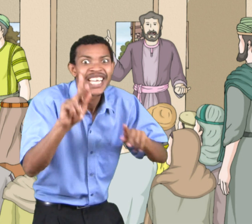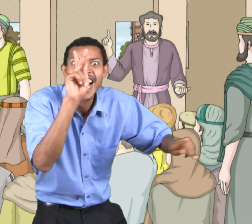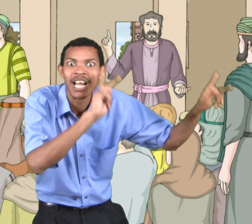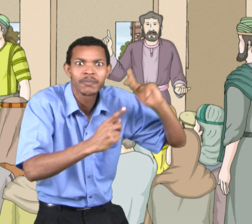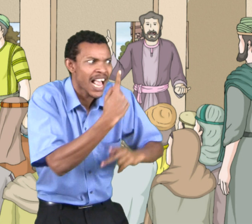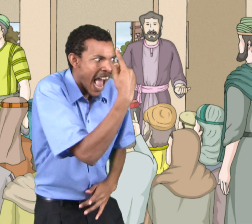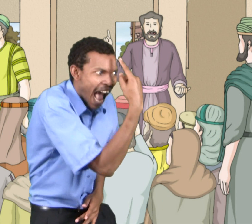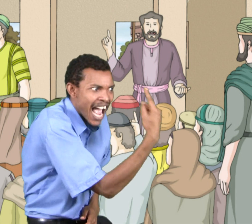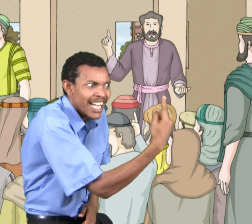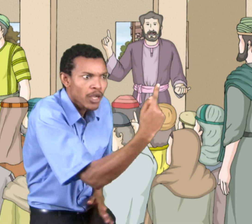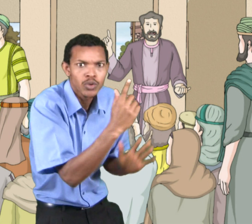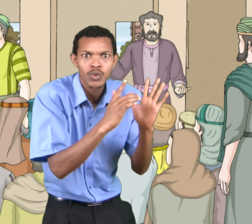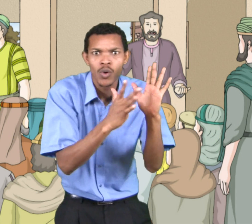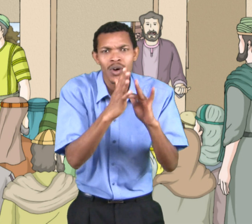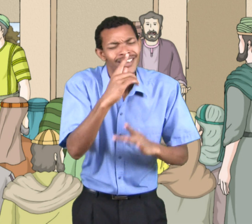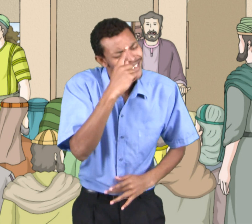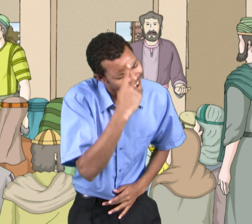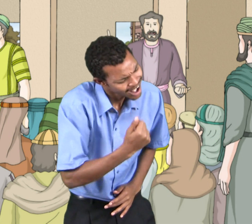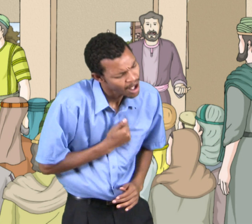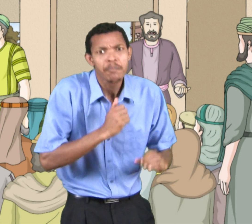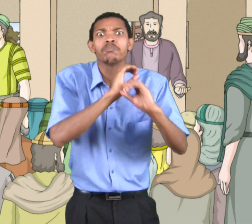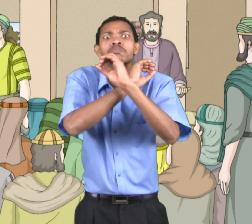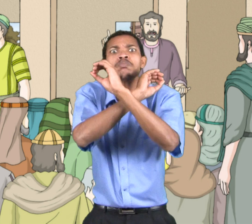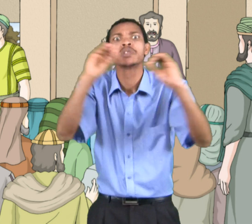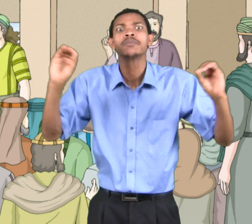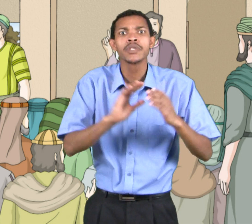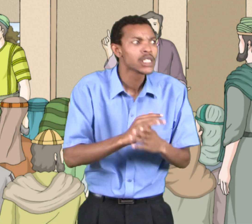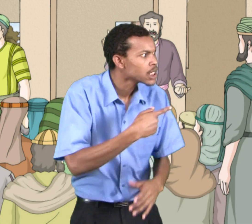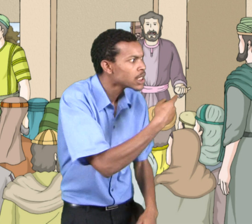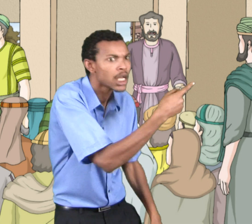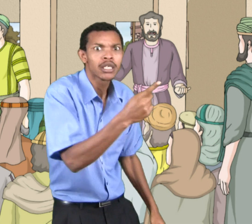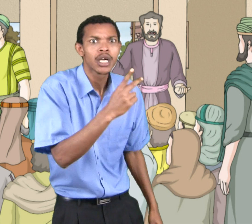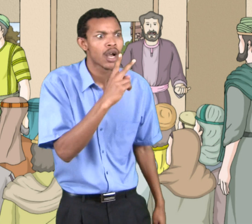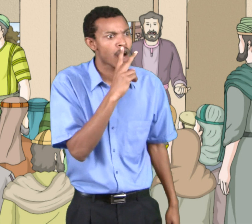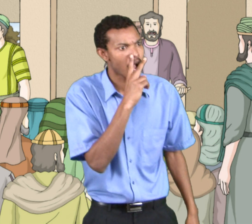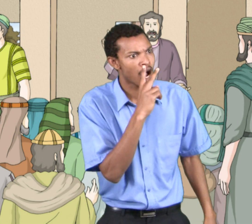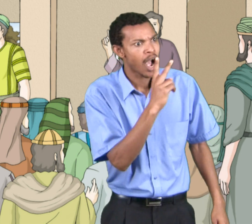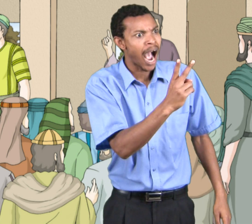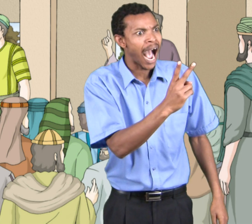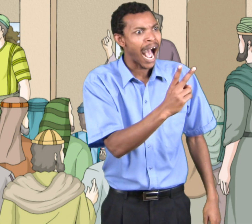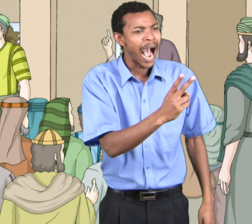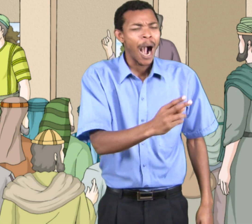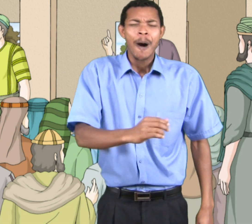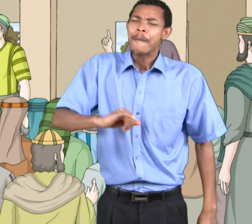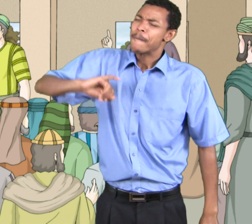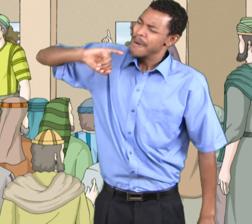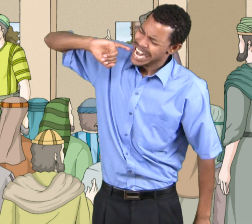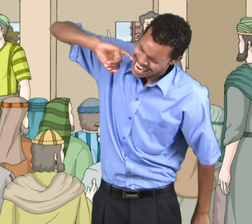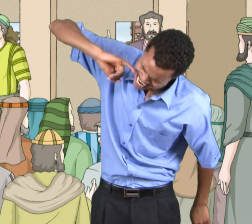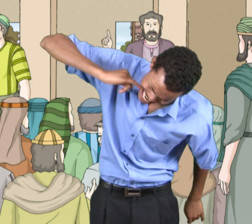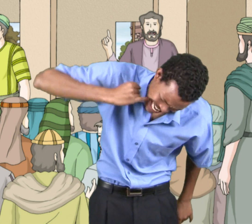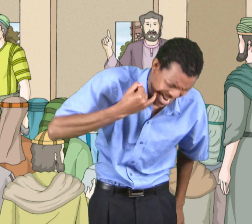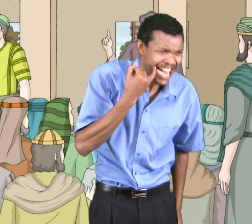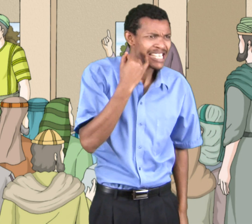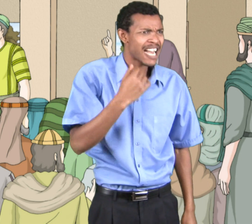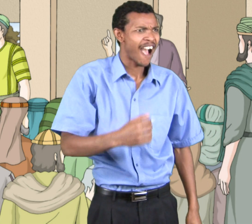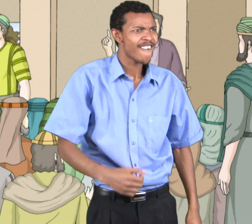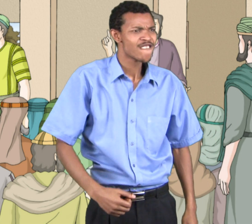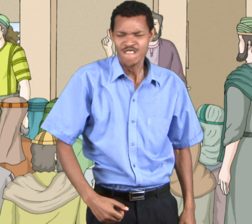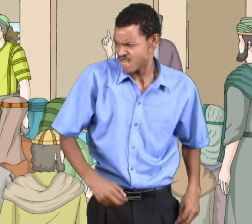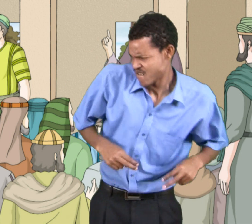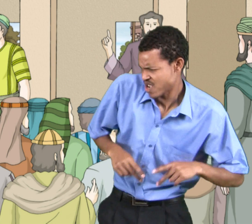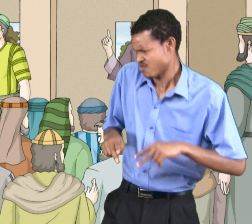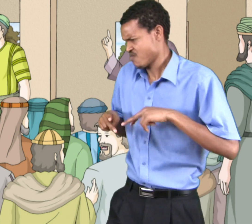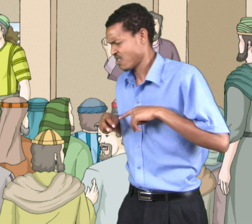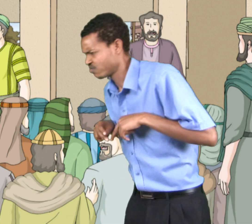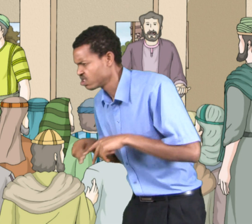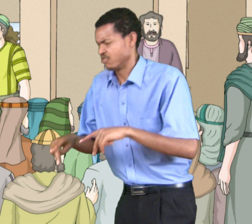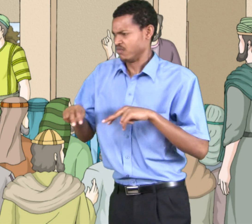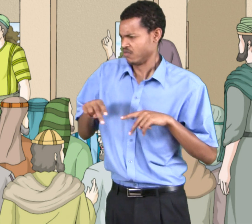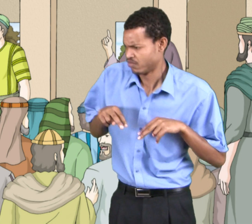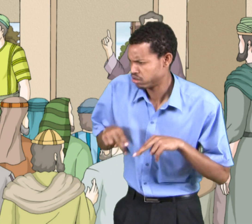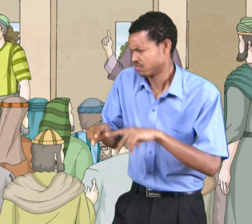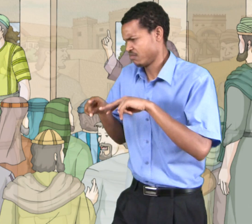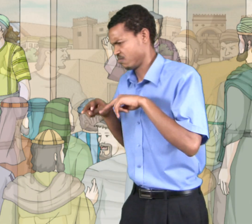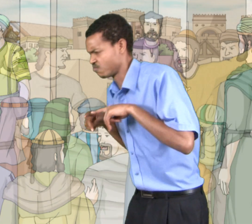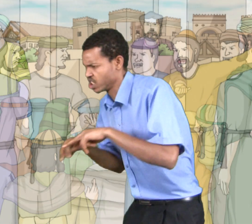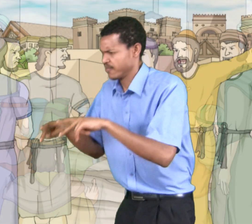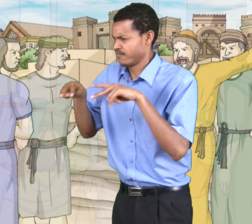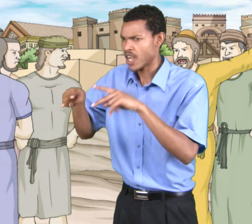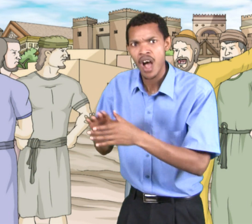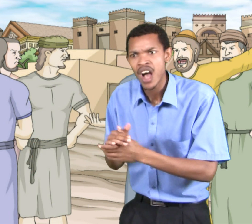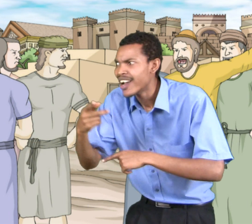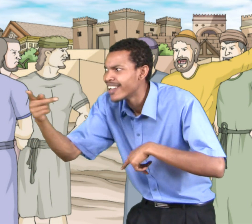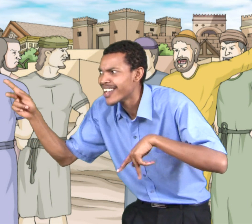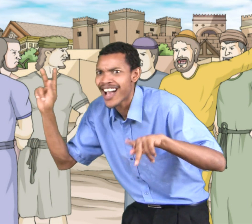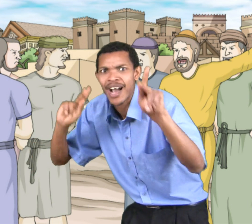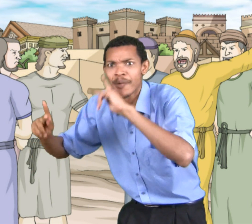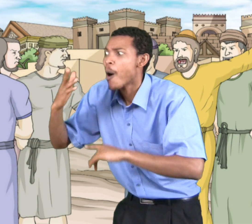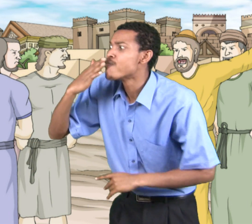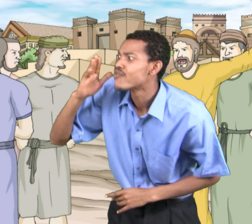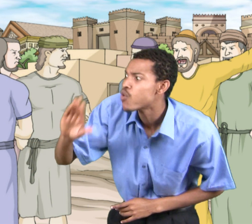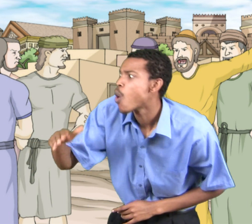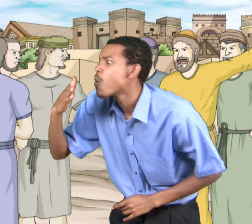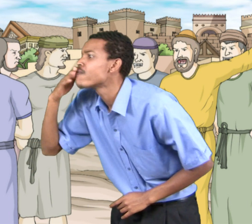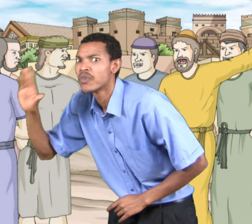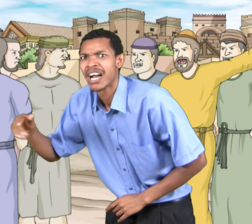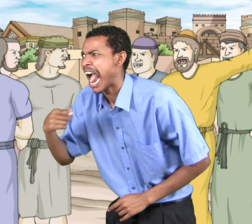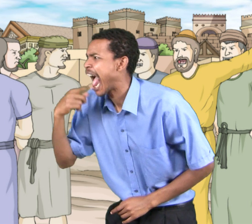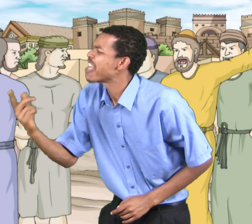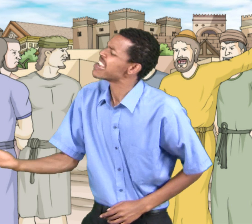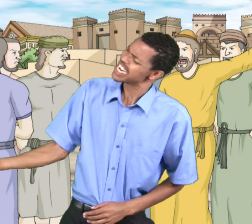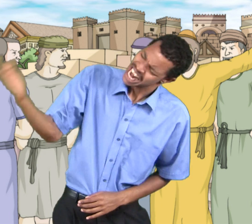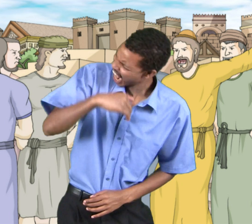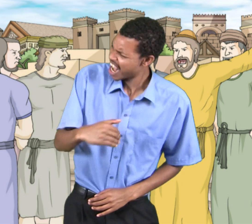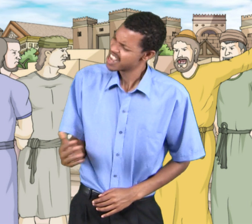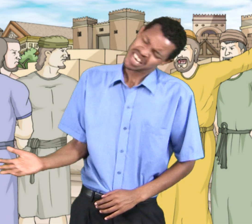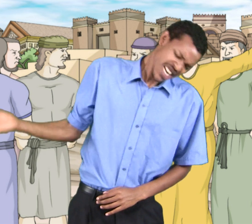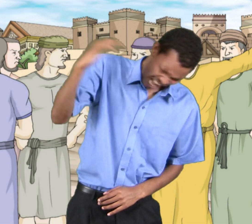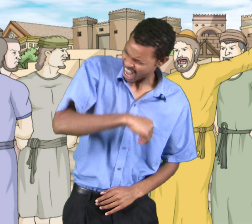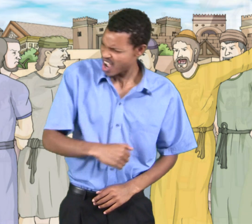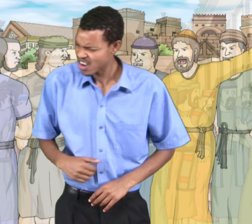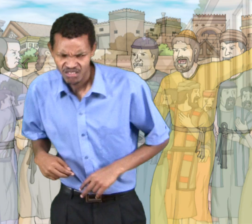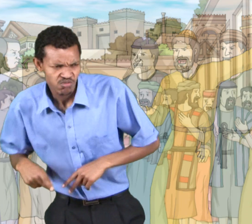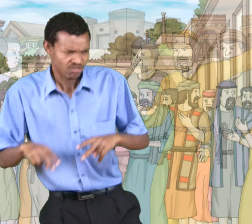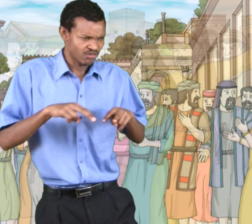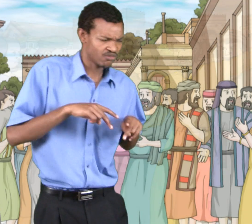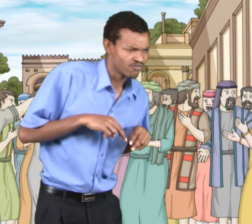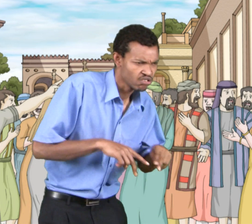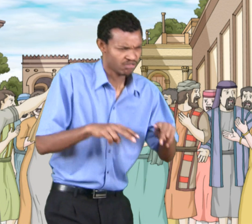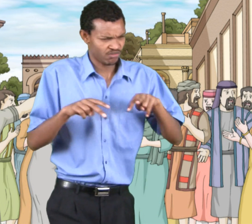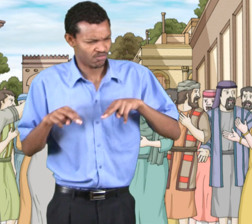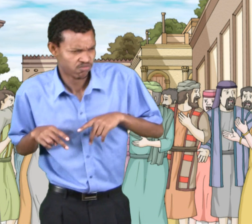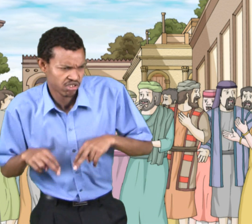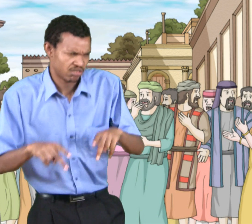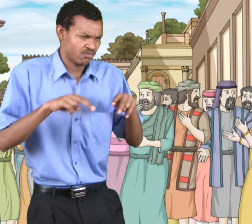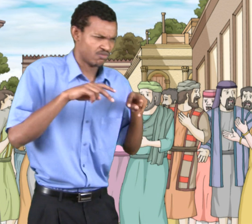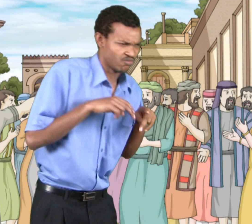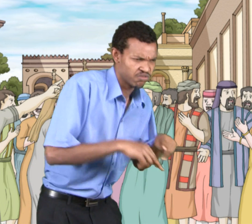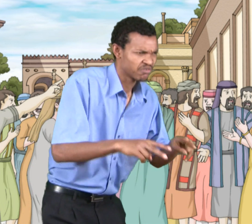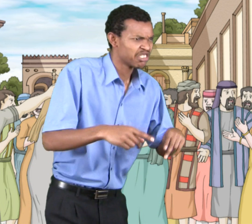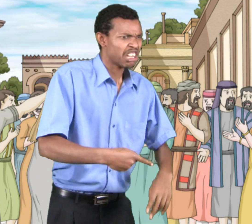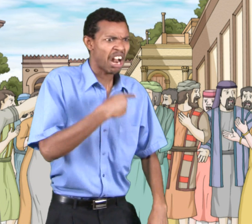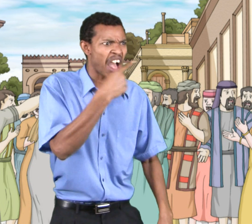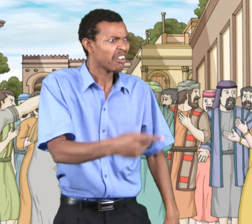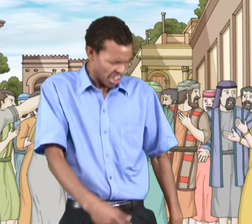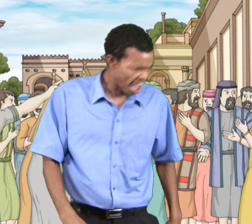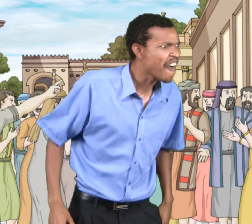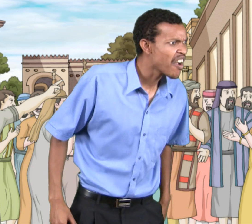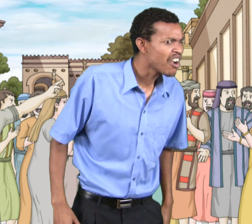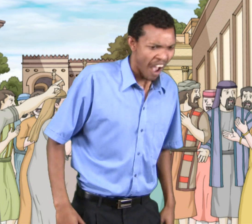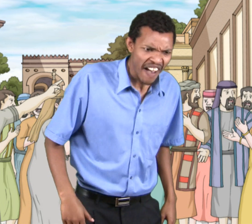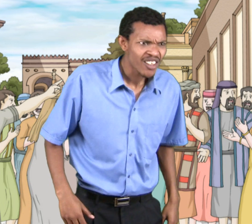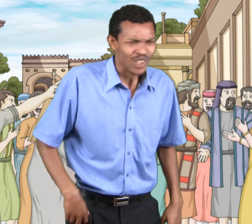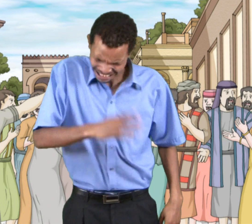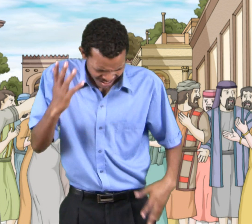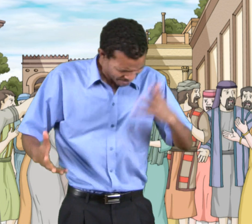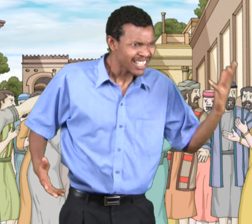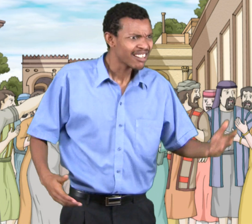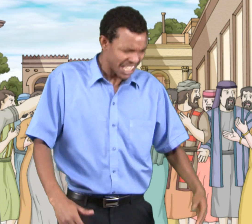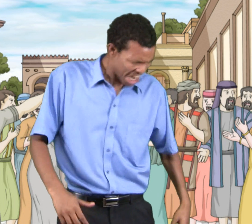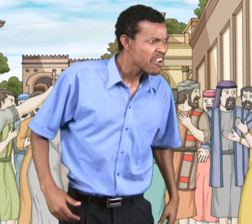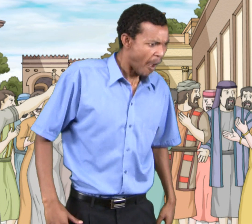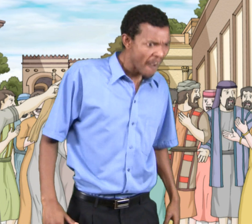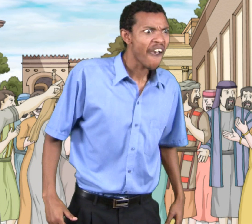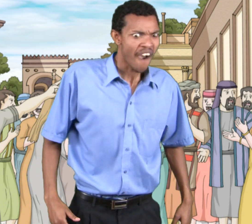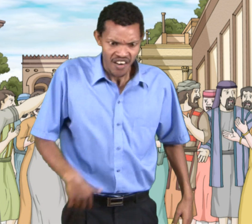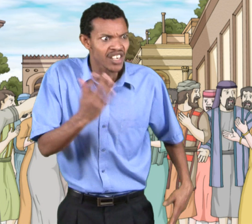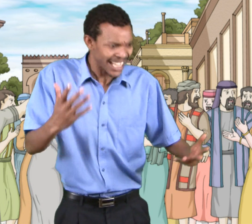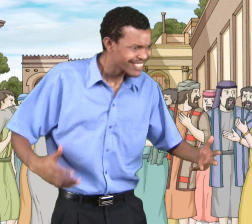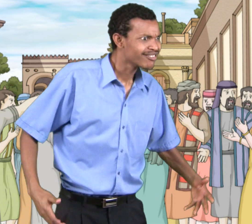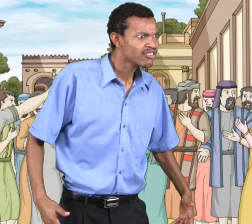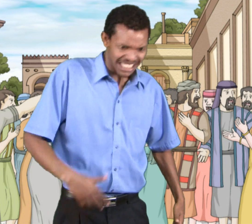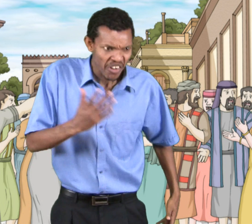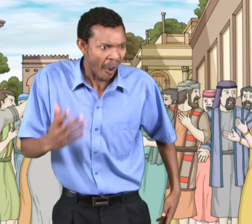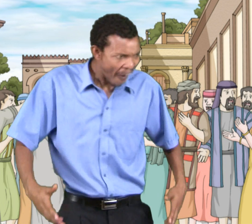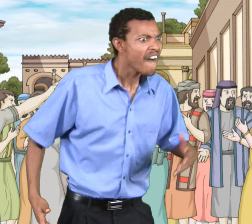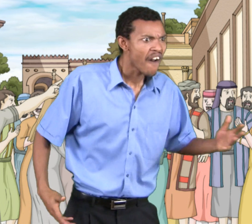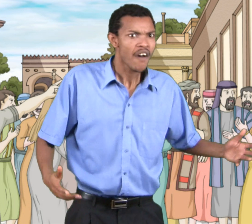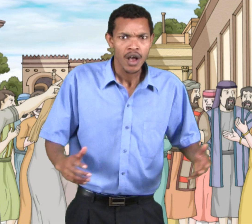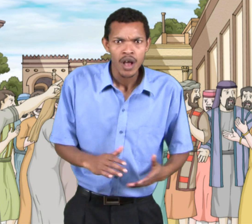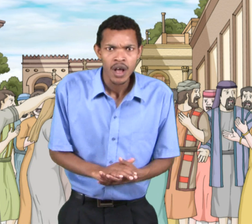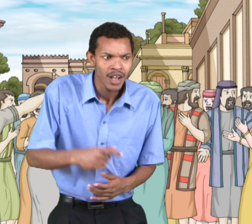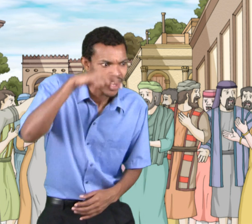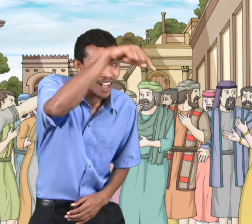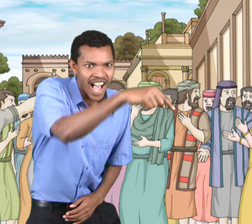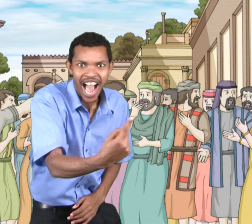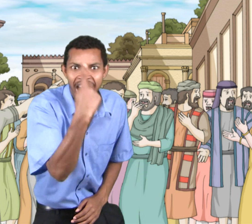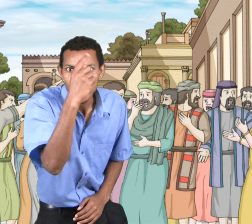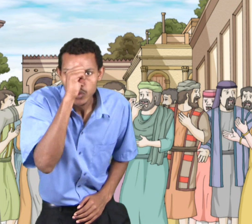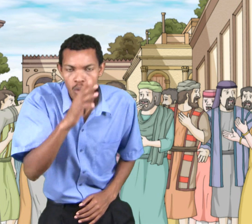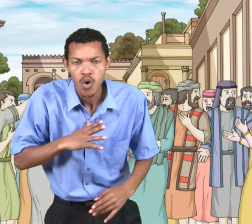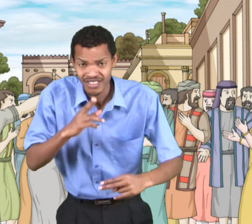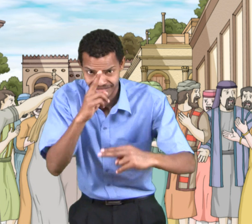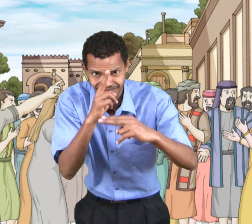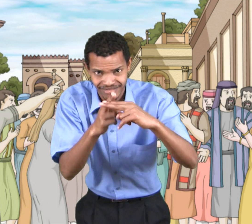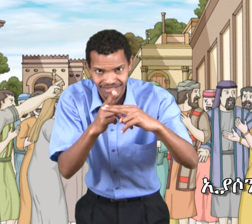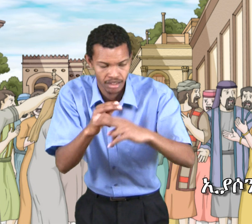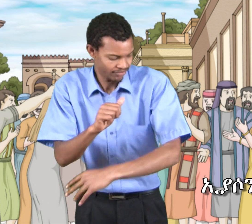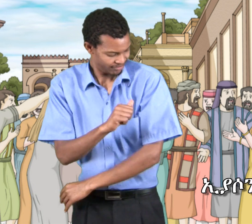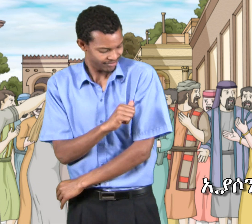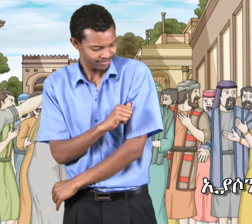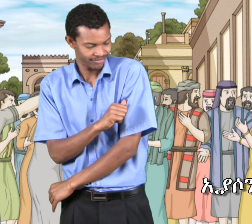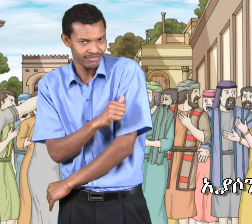The Jews, however, became jealous. So they brought in some troublemakers from the marketplace, formed a mob, and sent the city into an uproar.